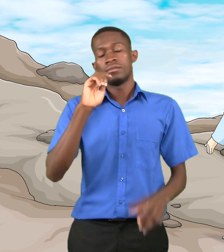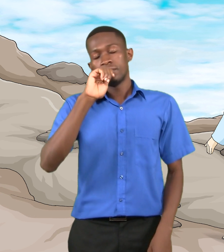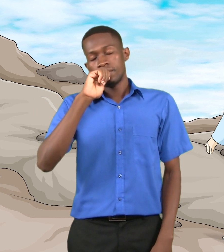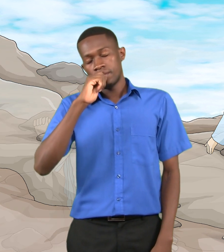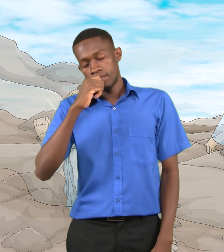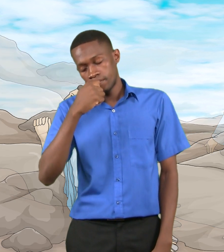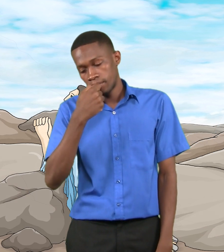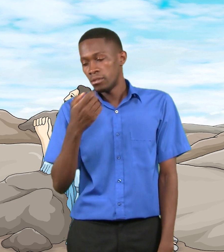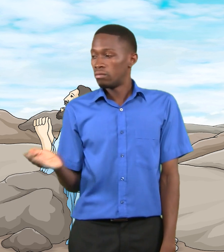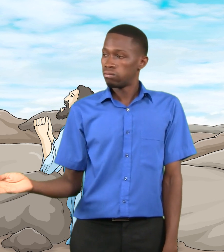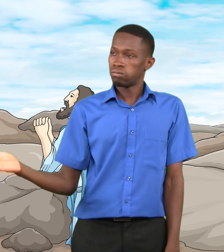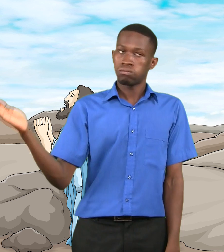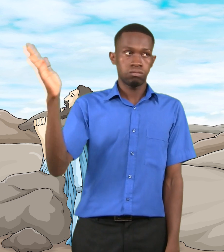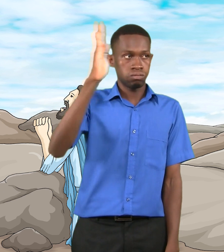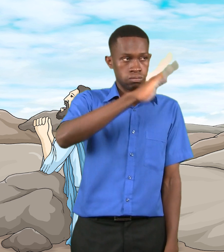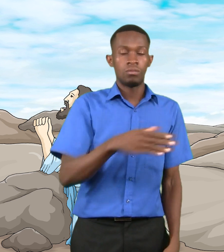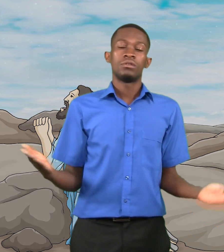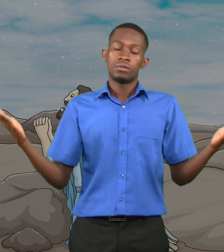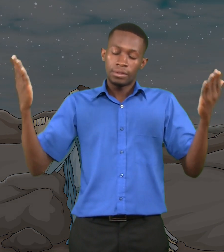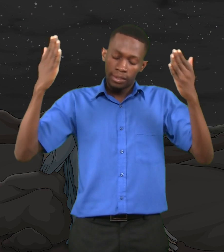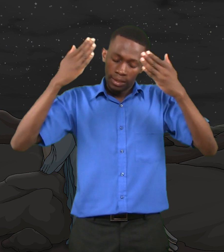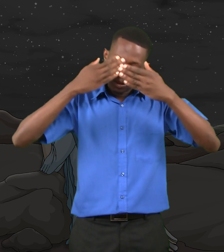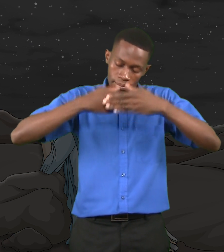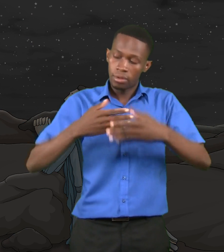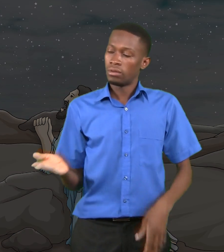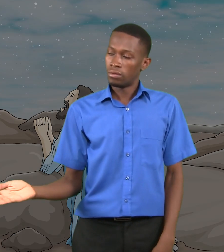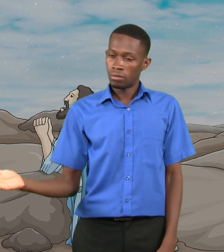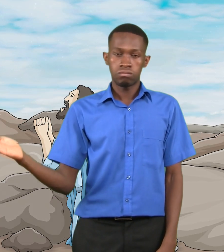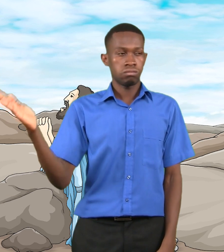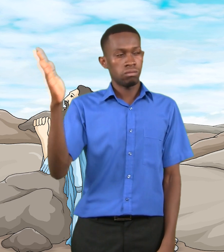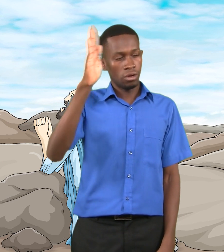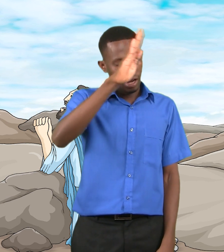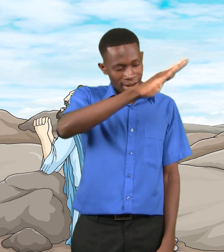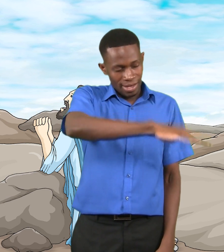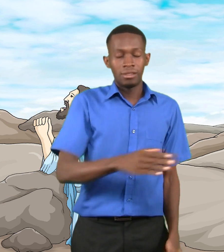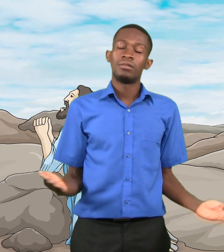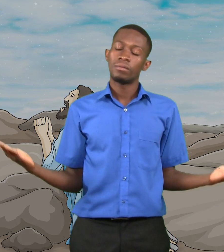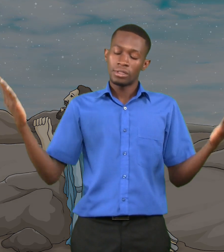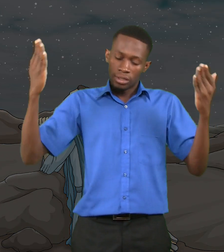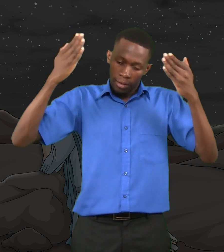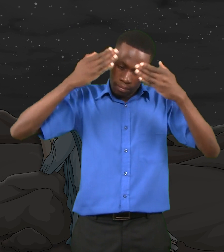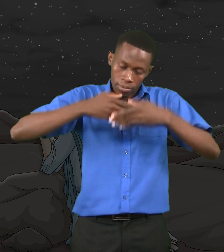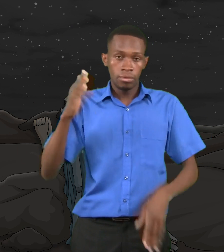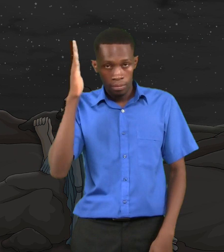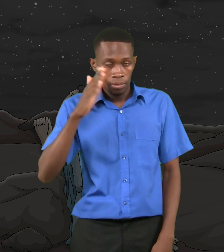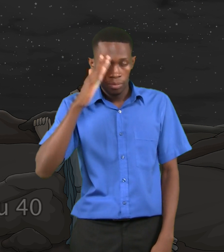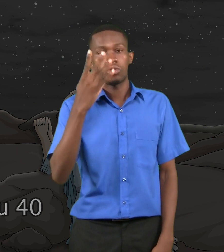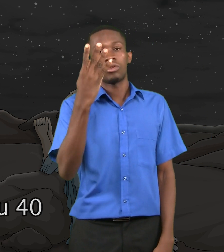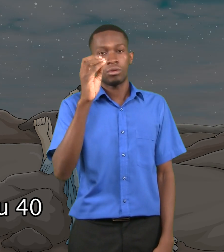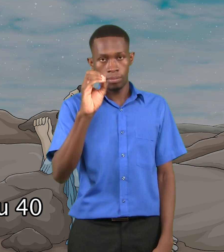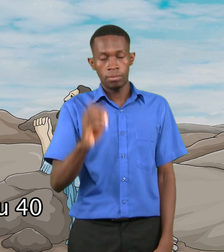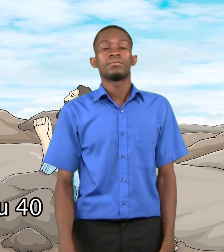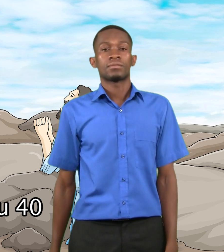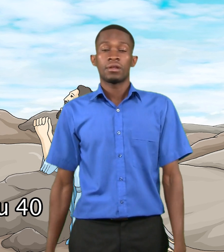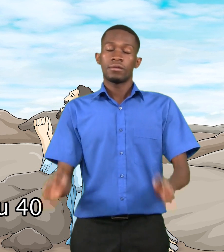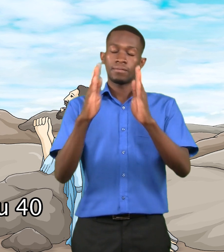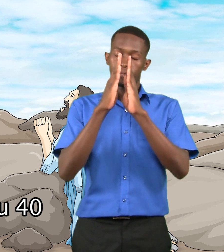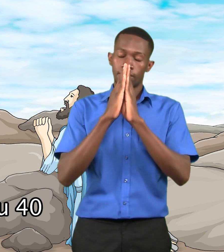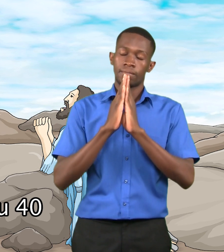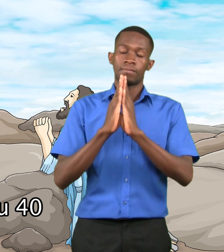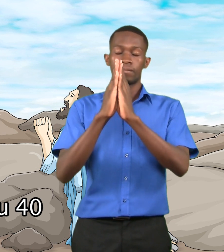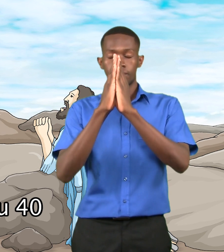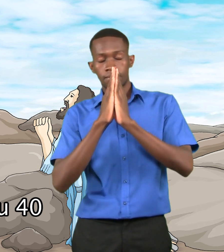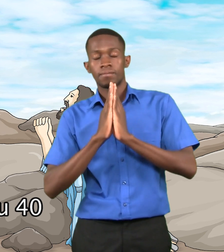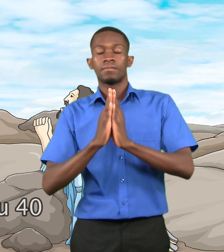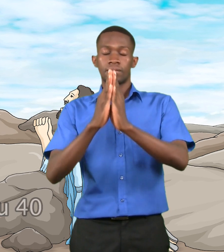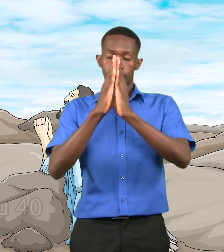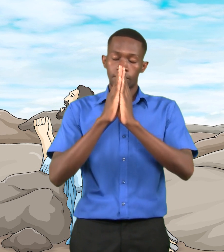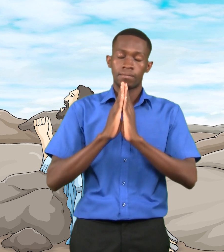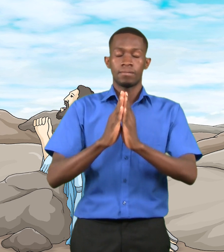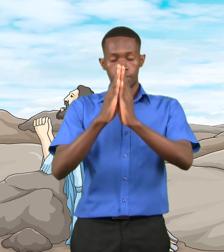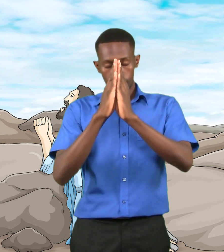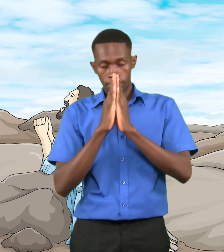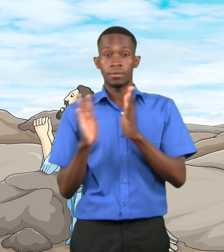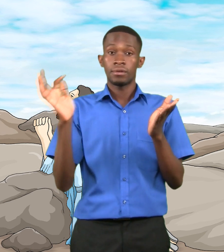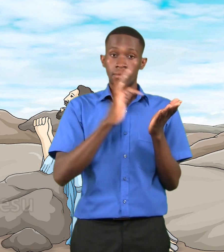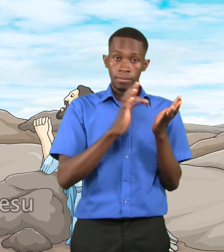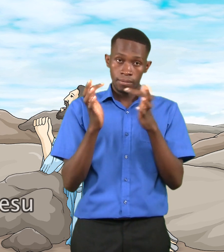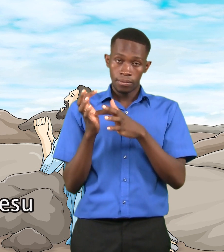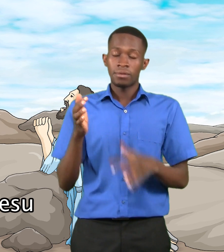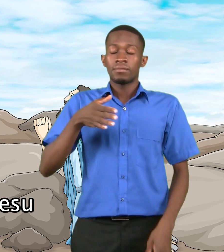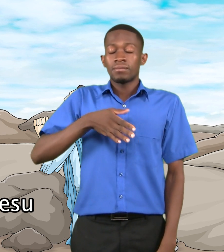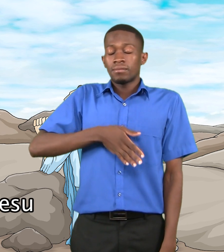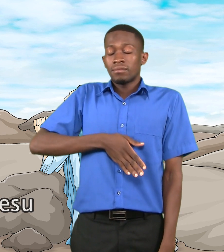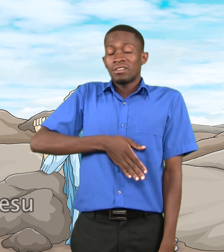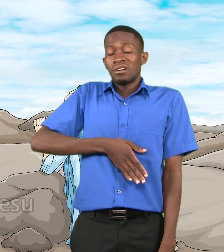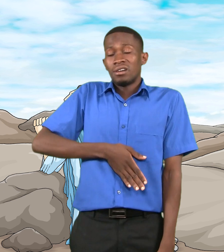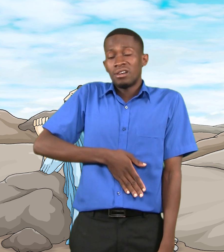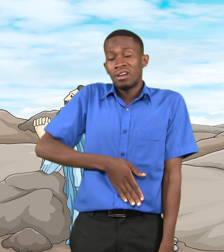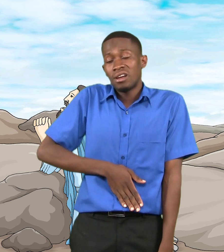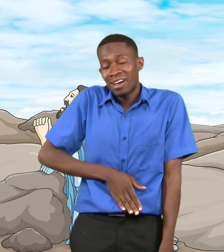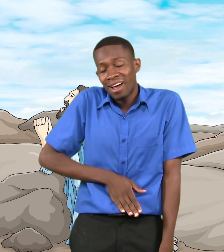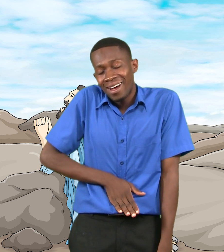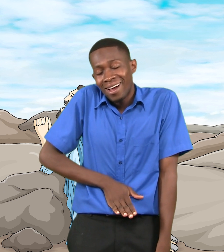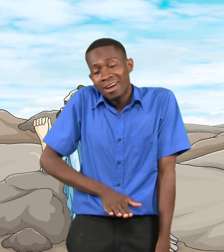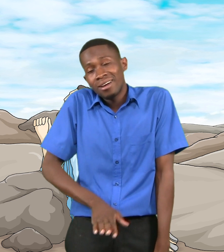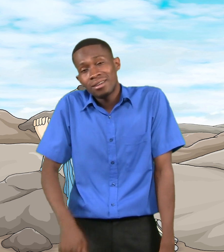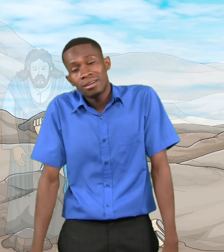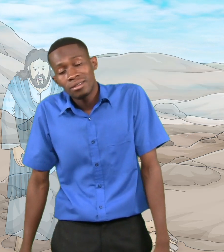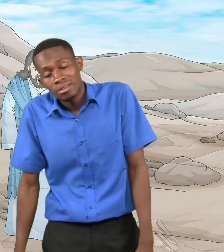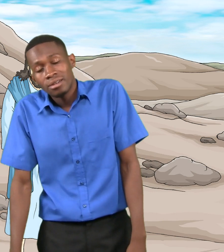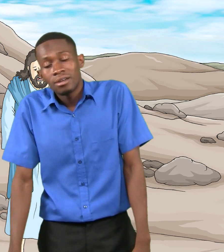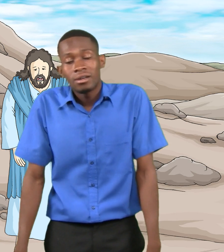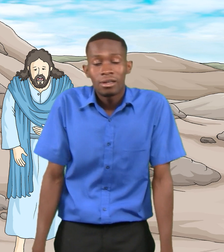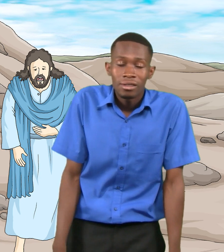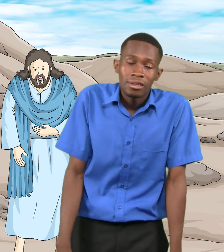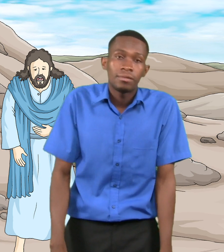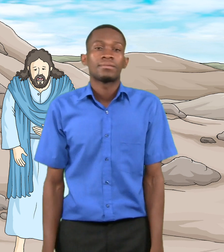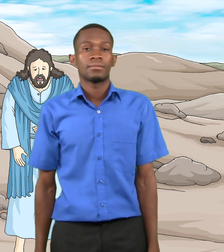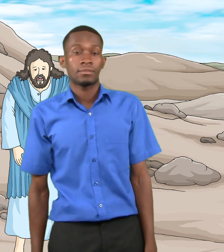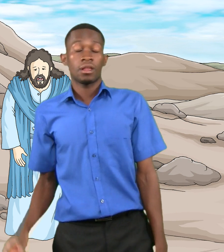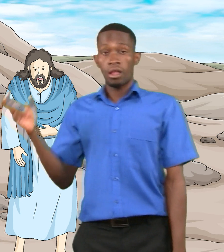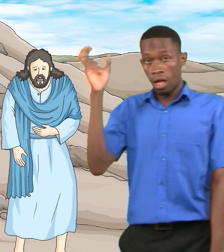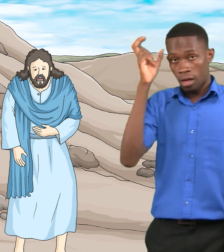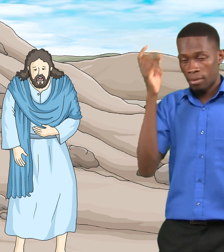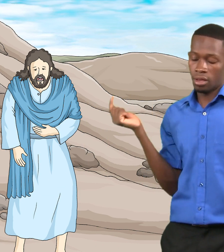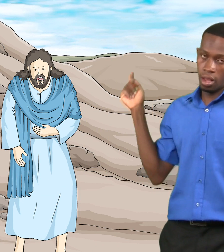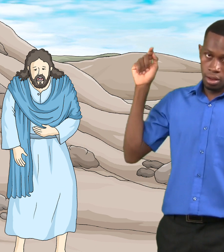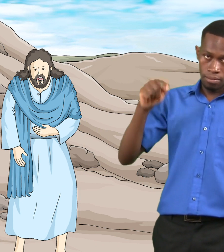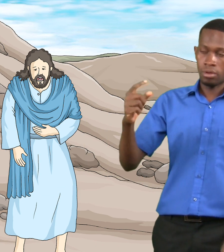After fasting forty days and forty nights, He was hungry.